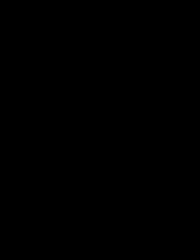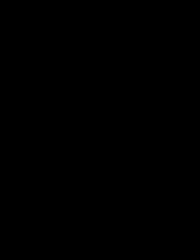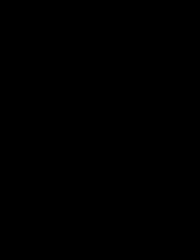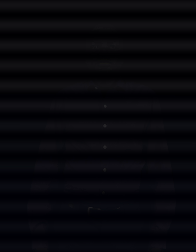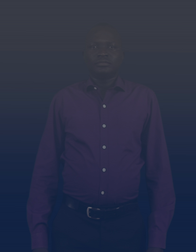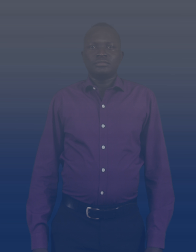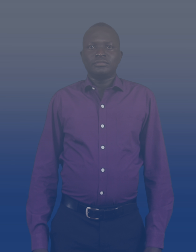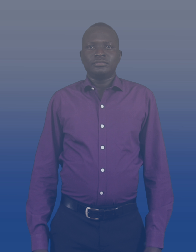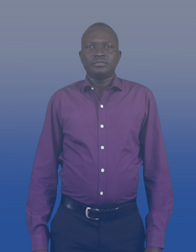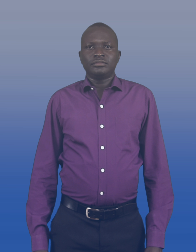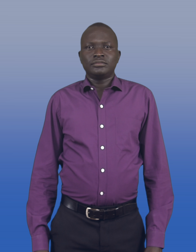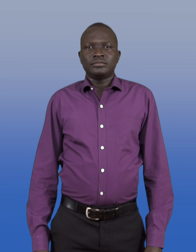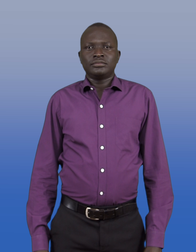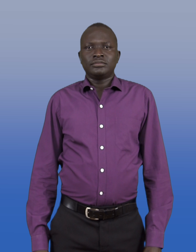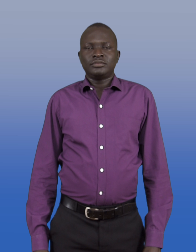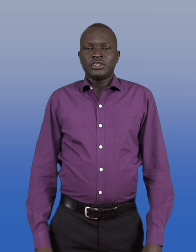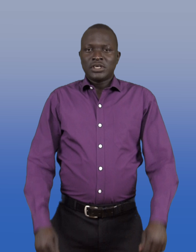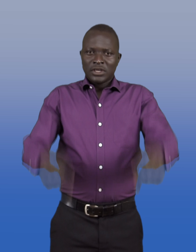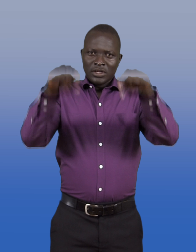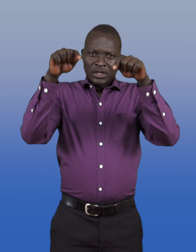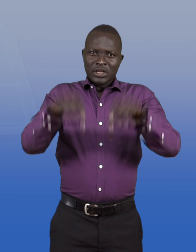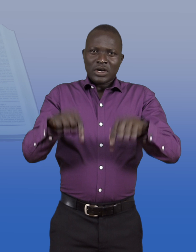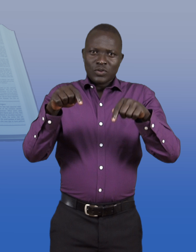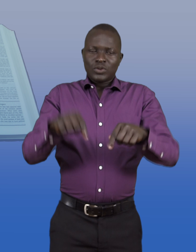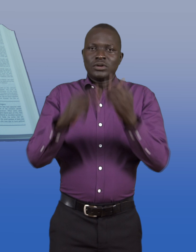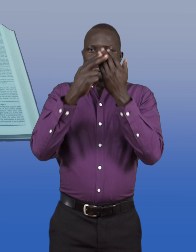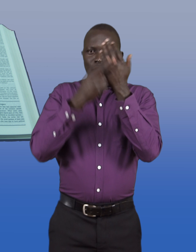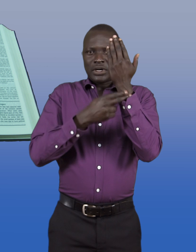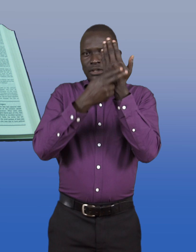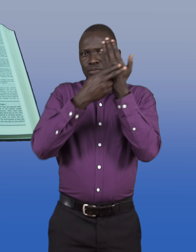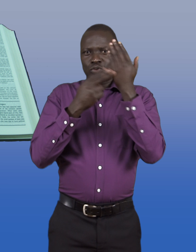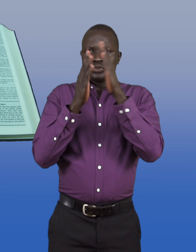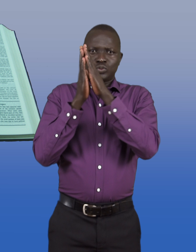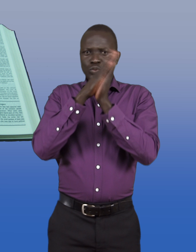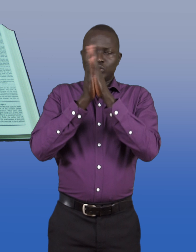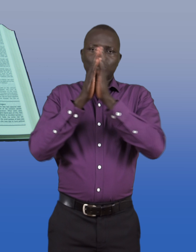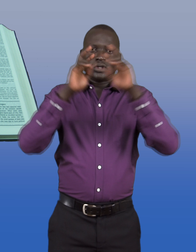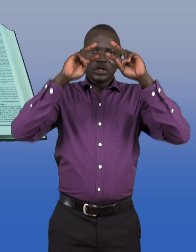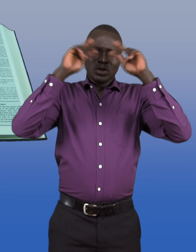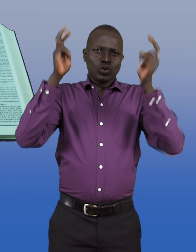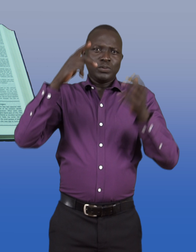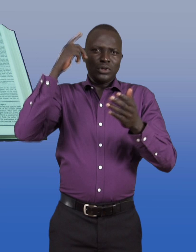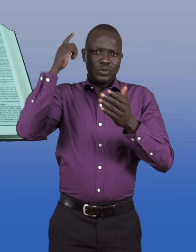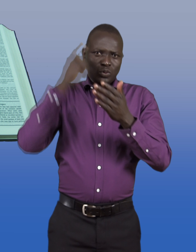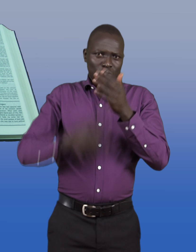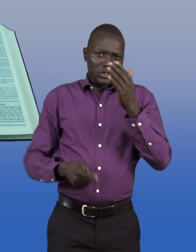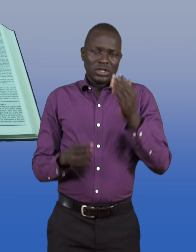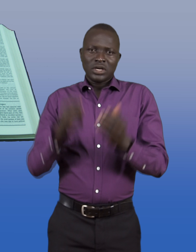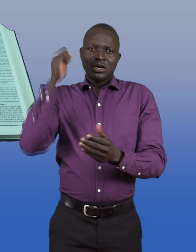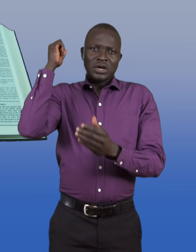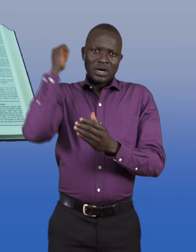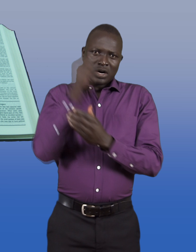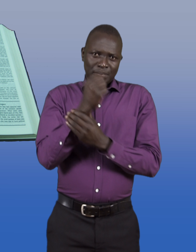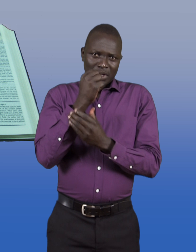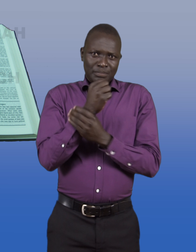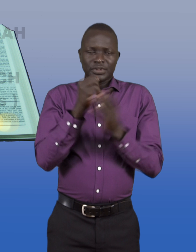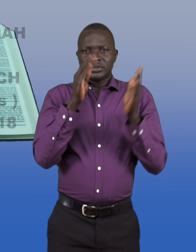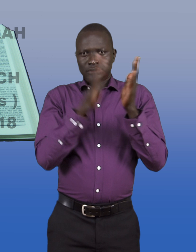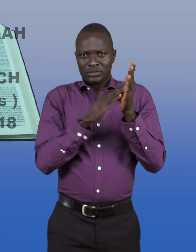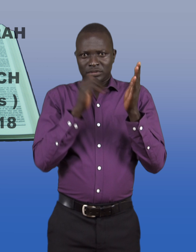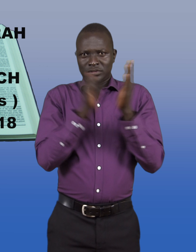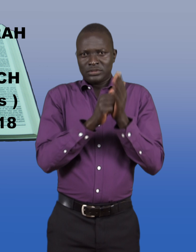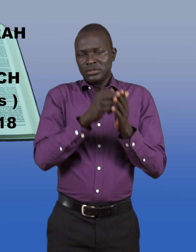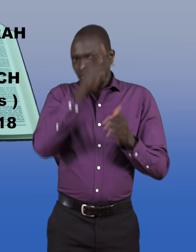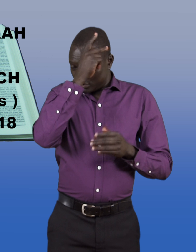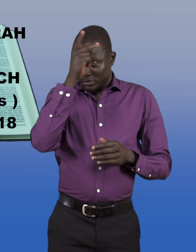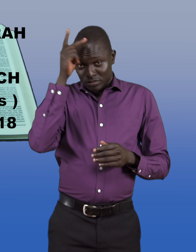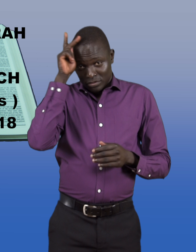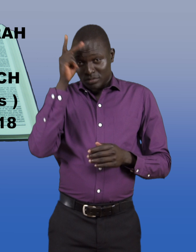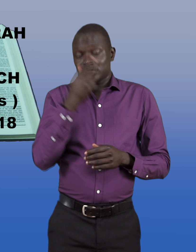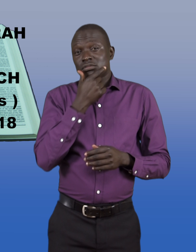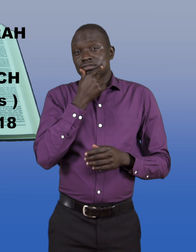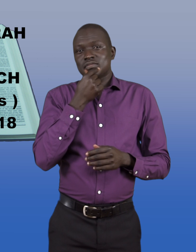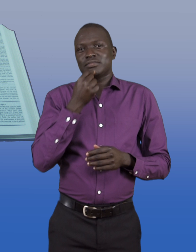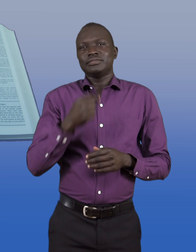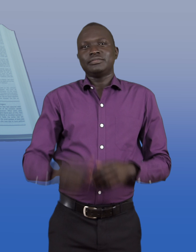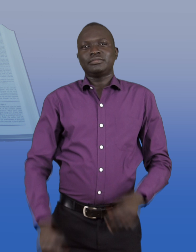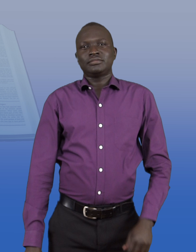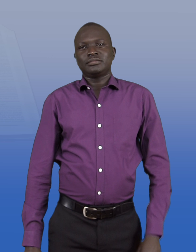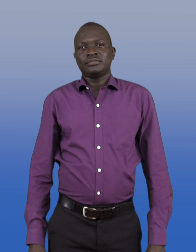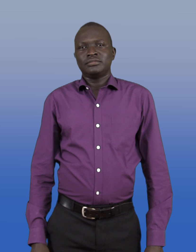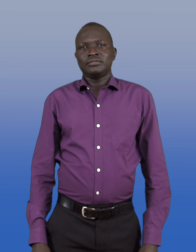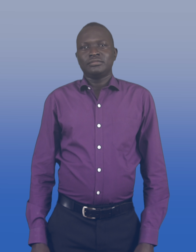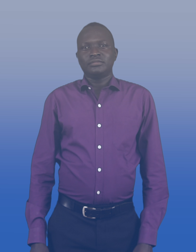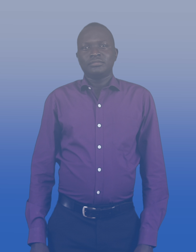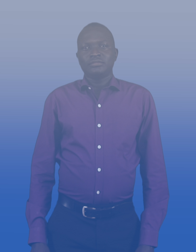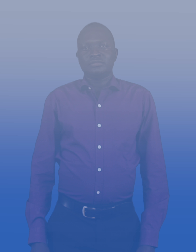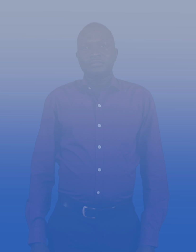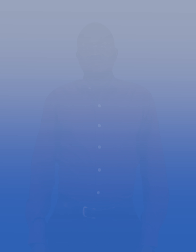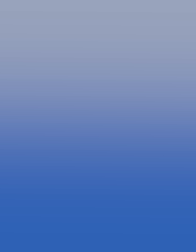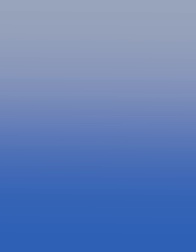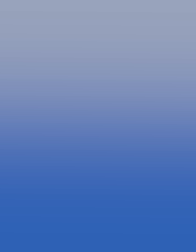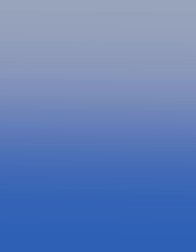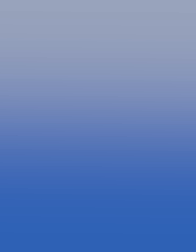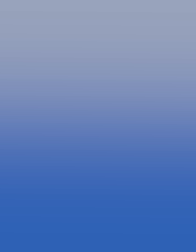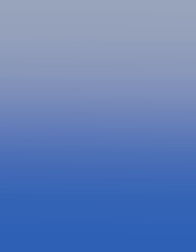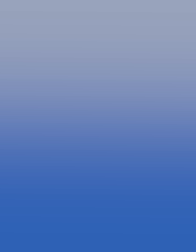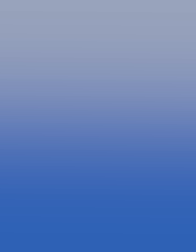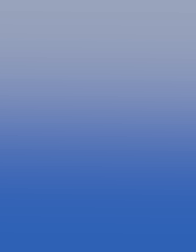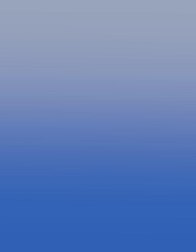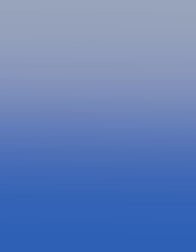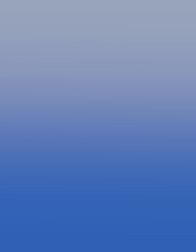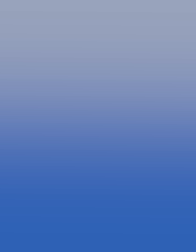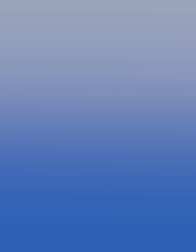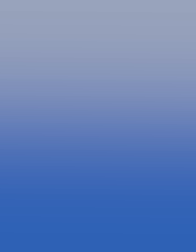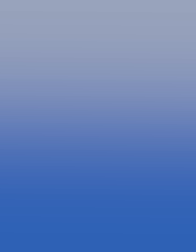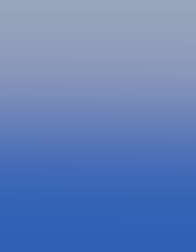Abraham and Sarah - king Abimelech